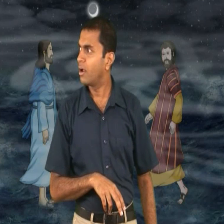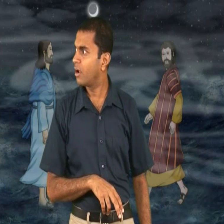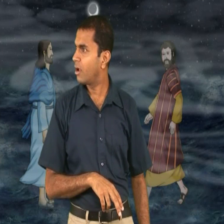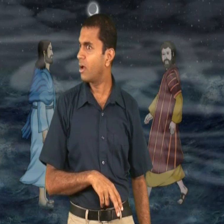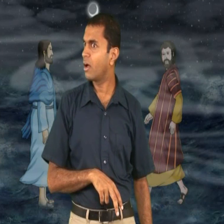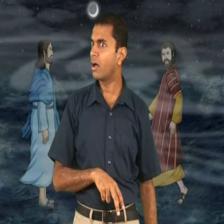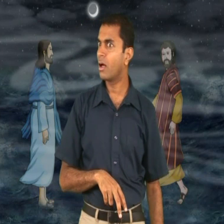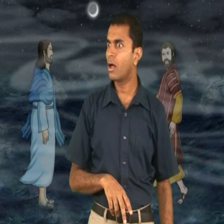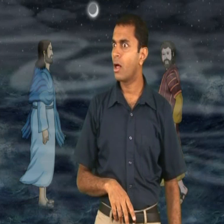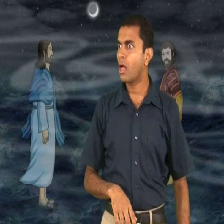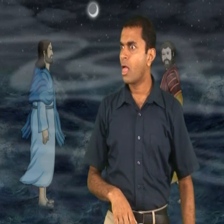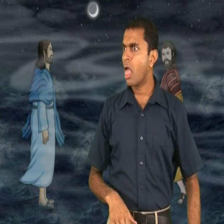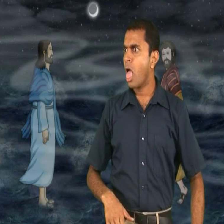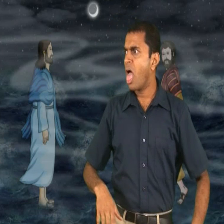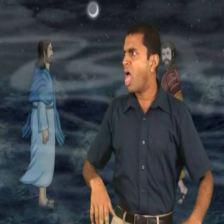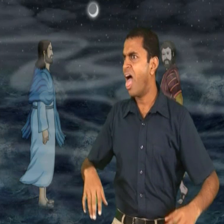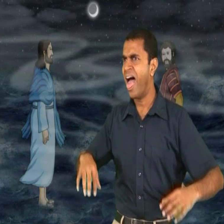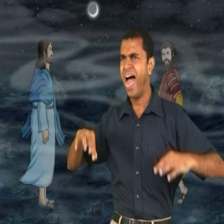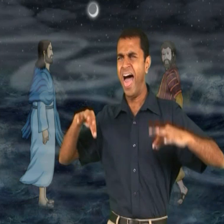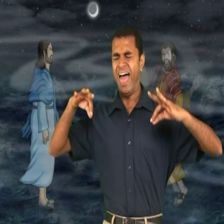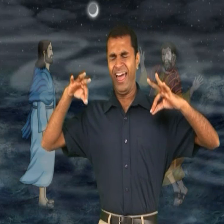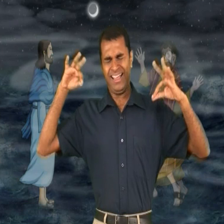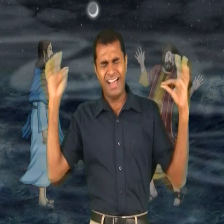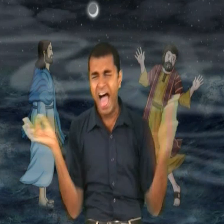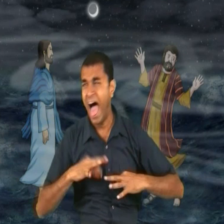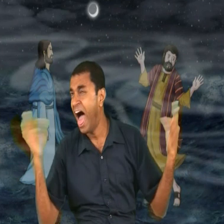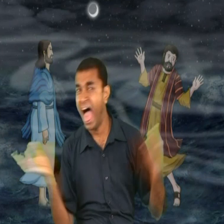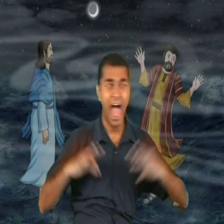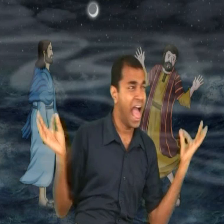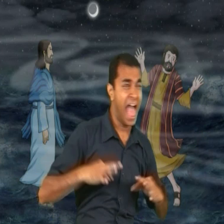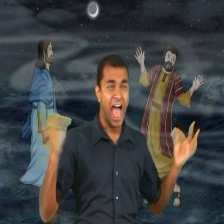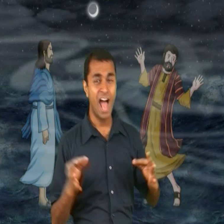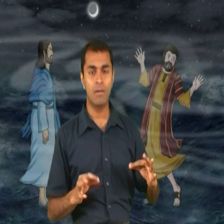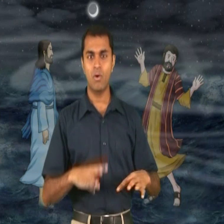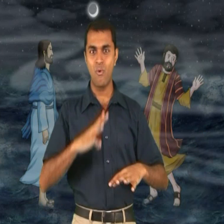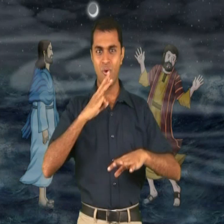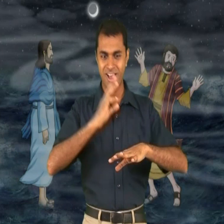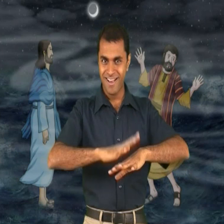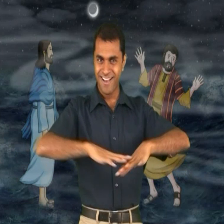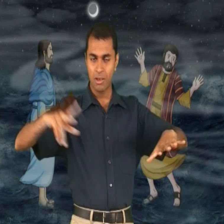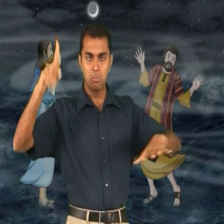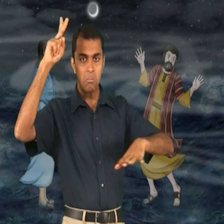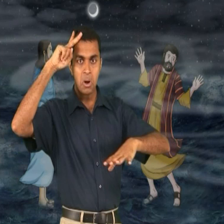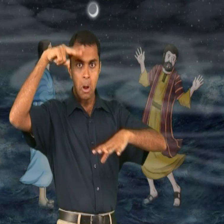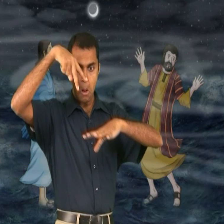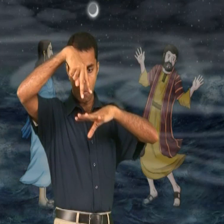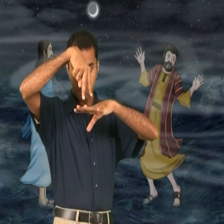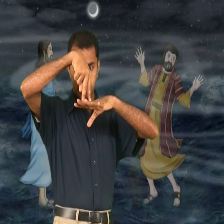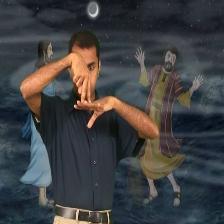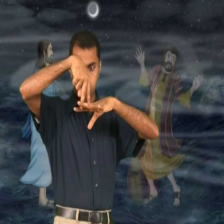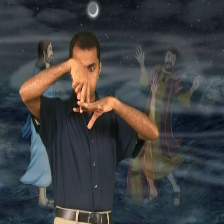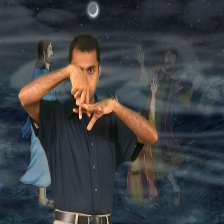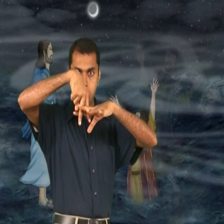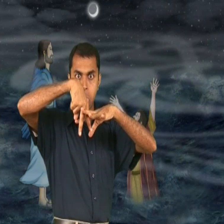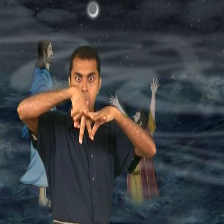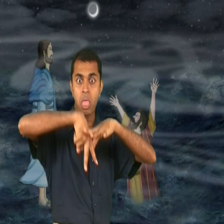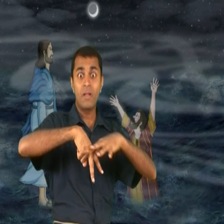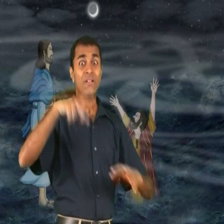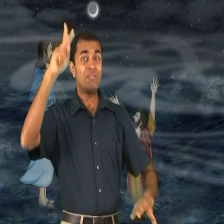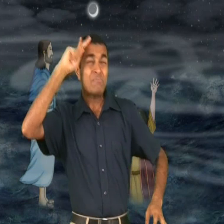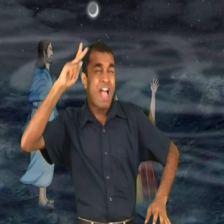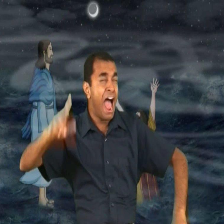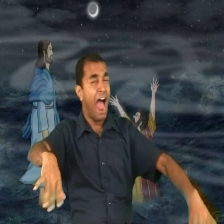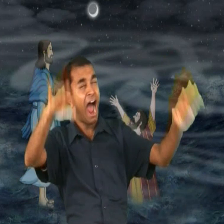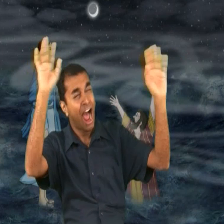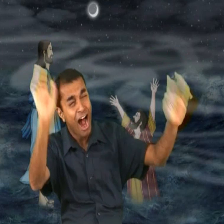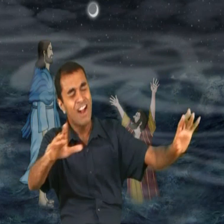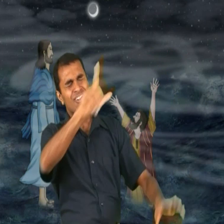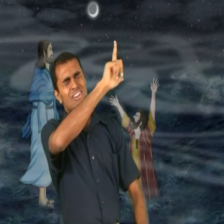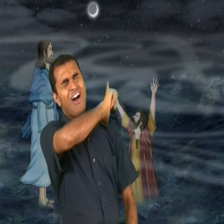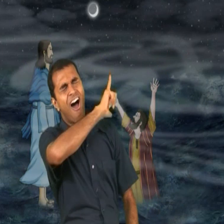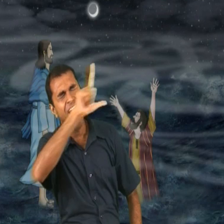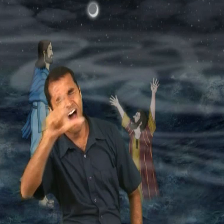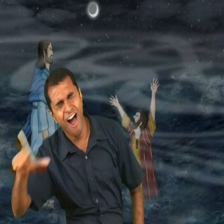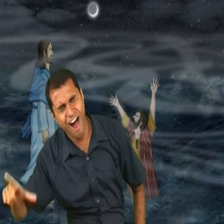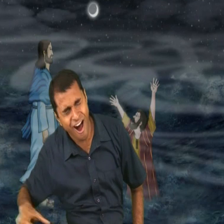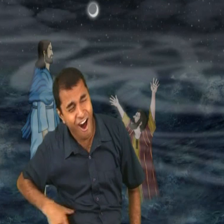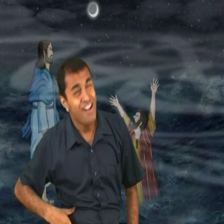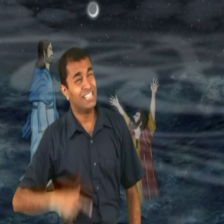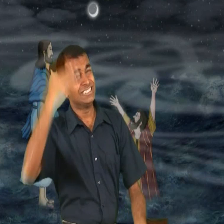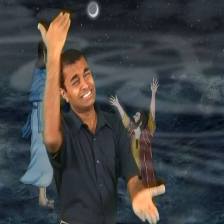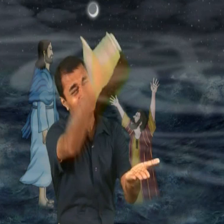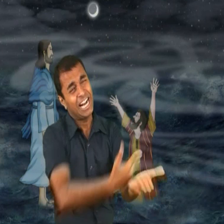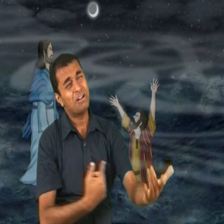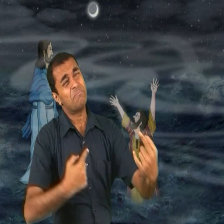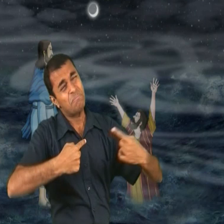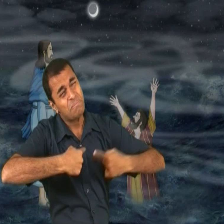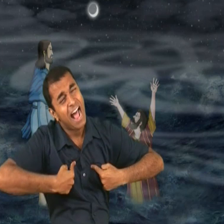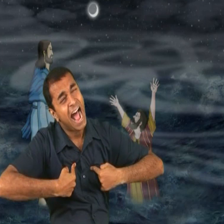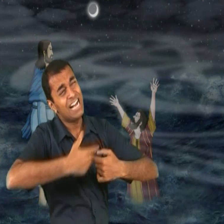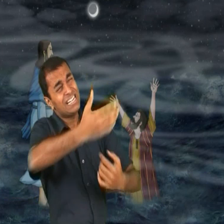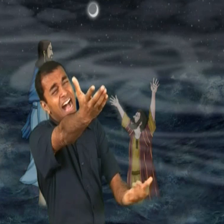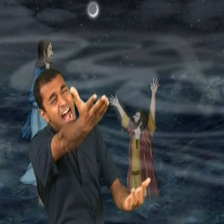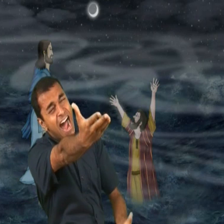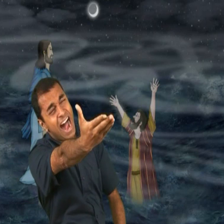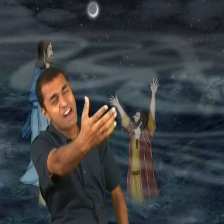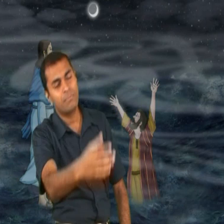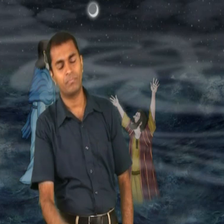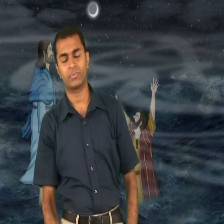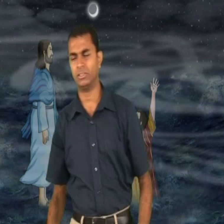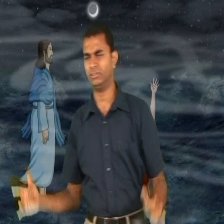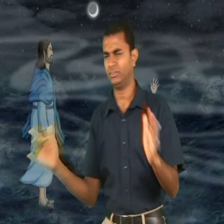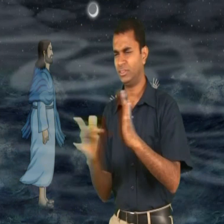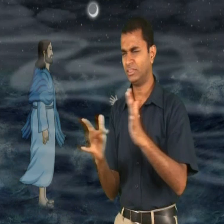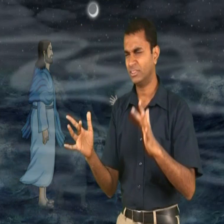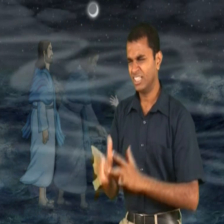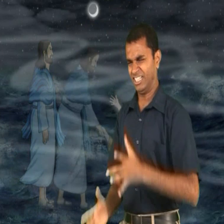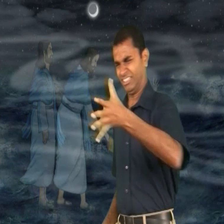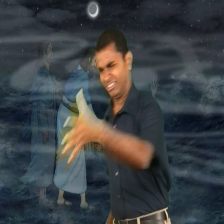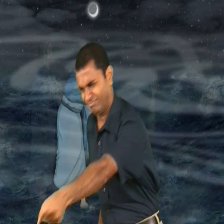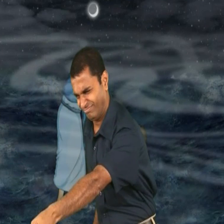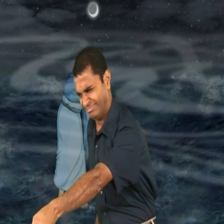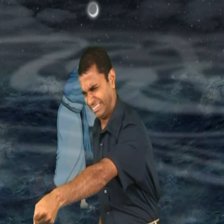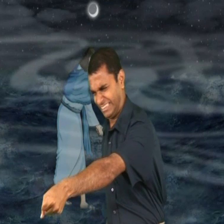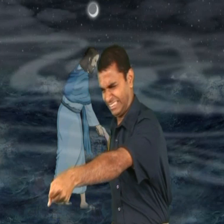But when he saw the strength of the wind, he was afraid, and beginning to sink, cried out, “Lord, save me!”